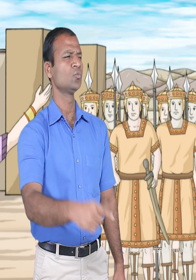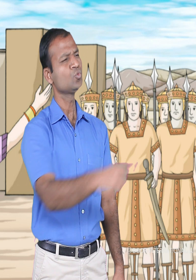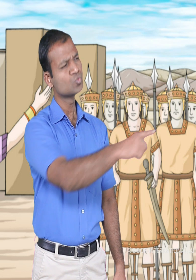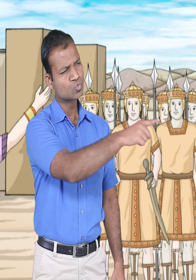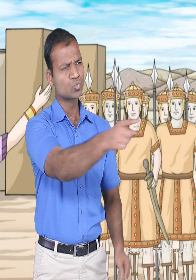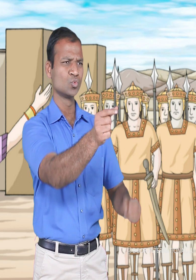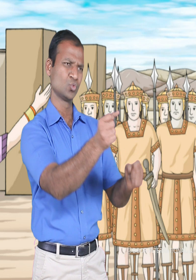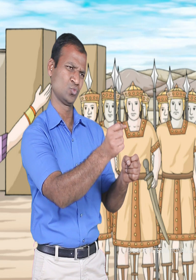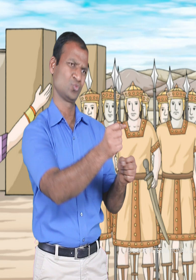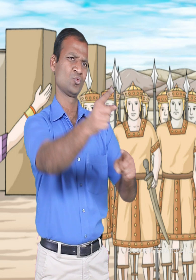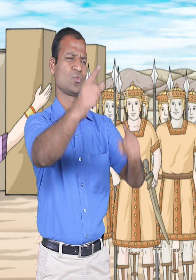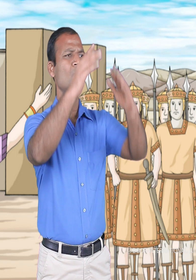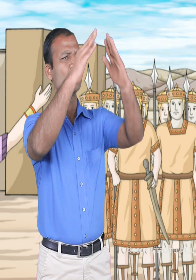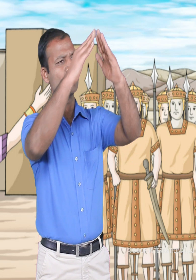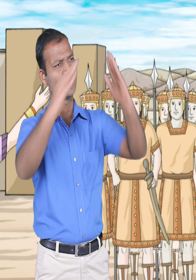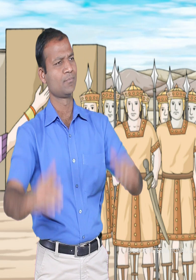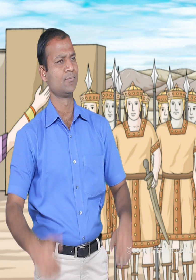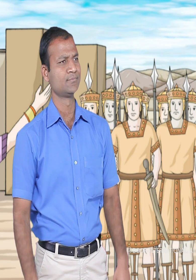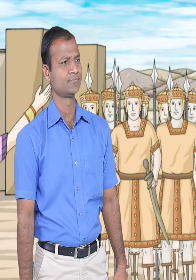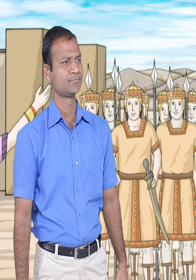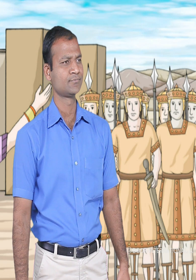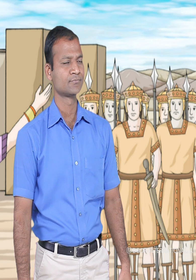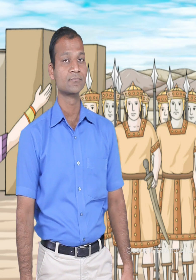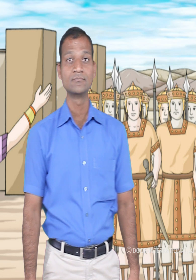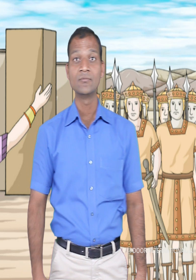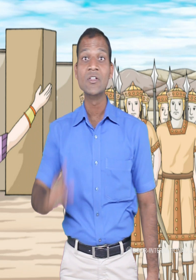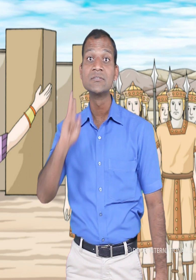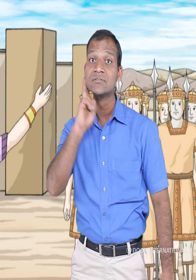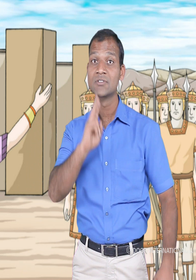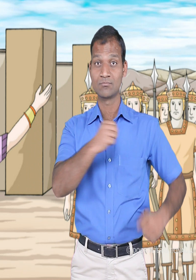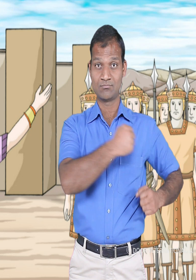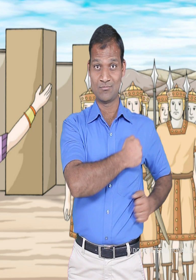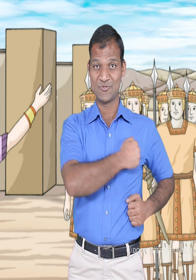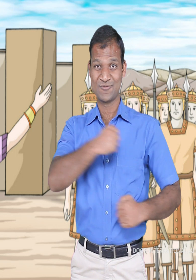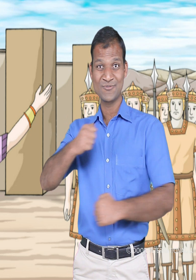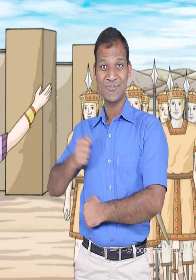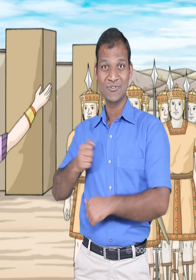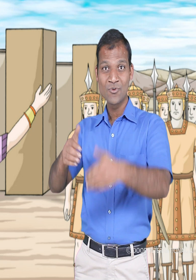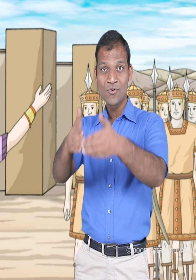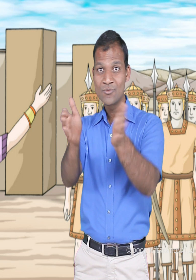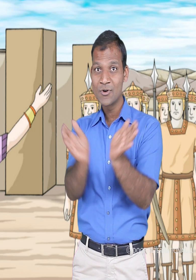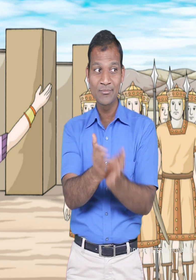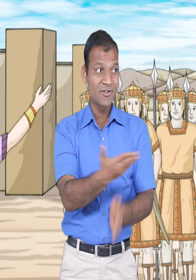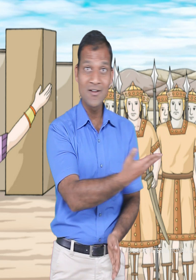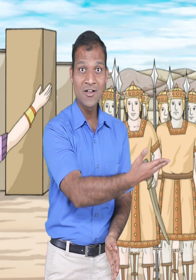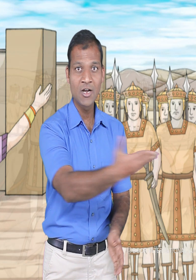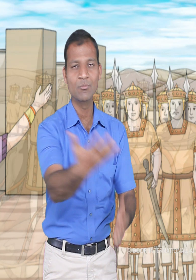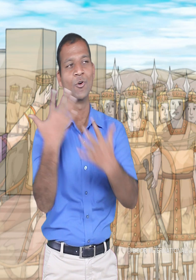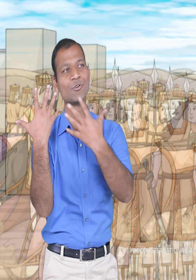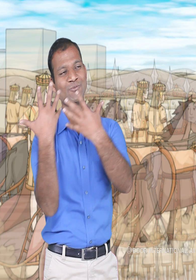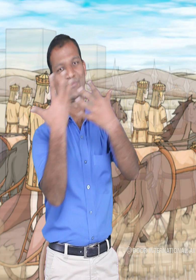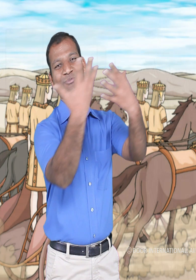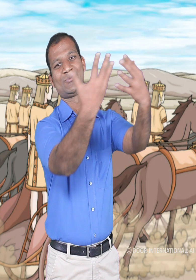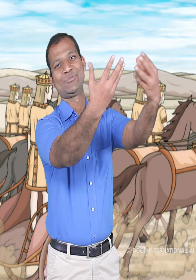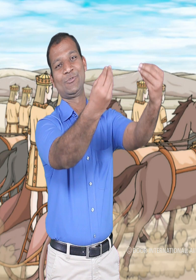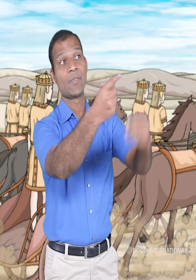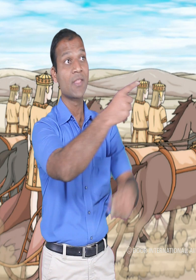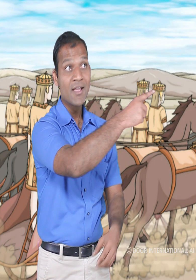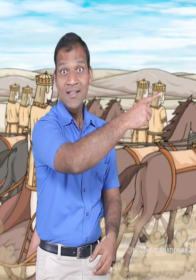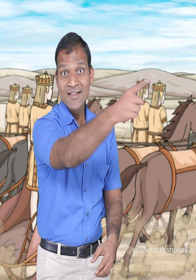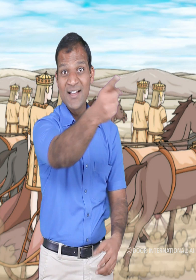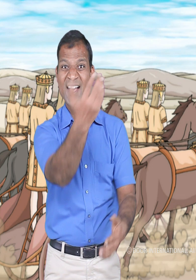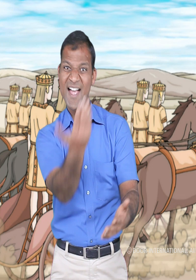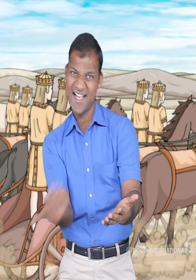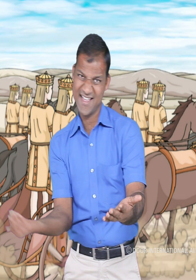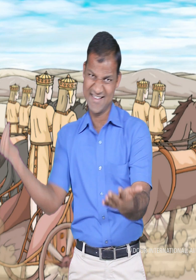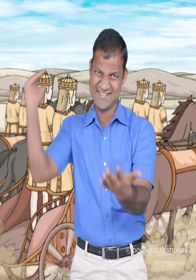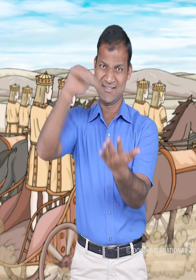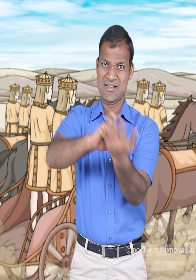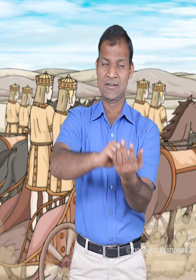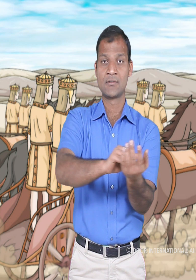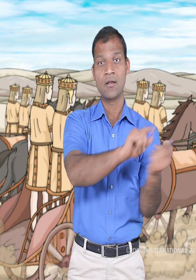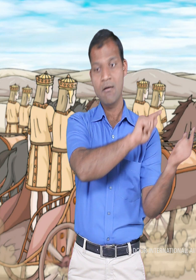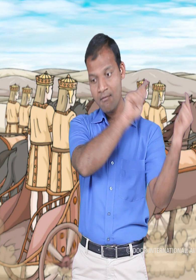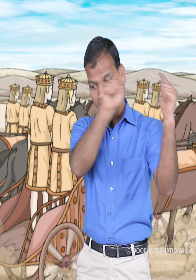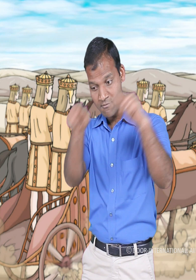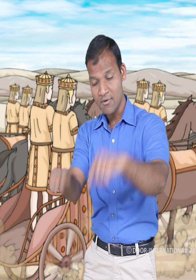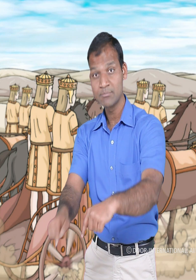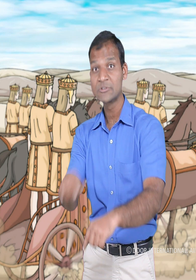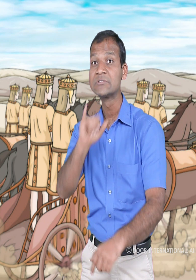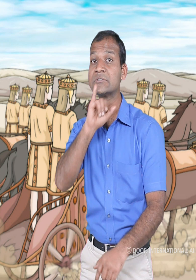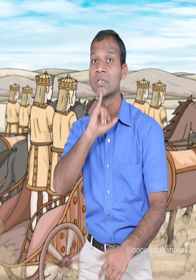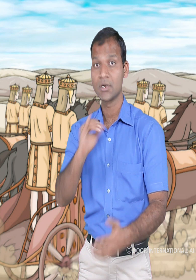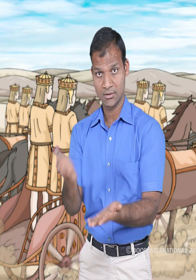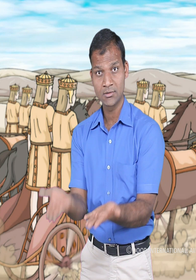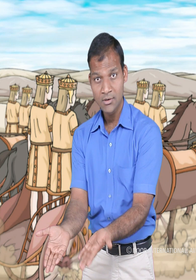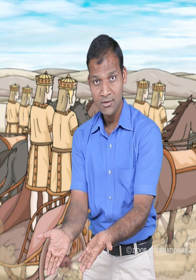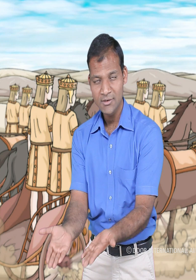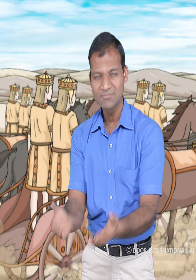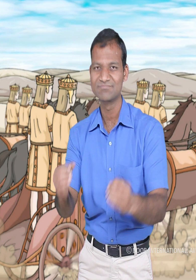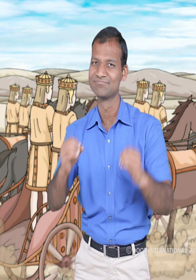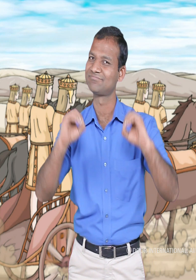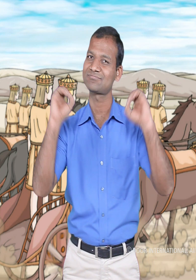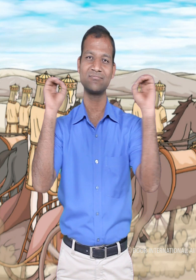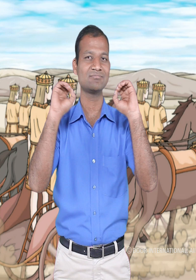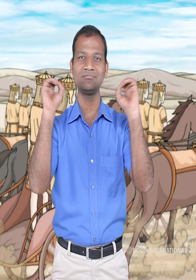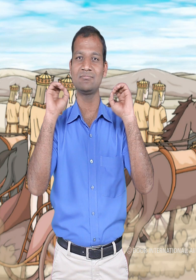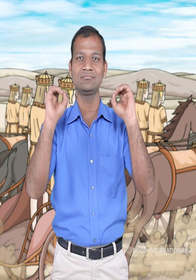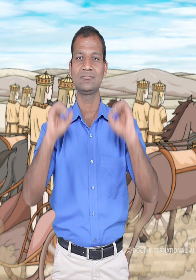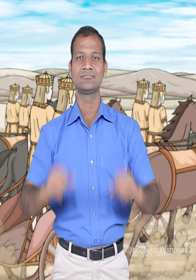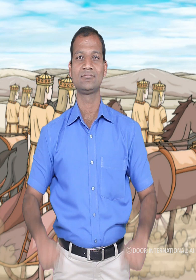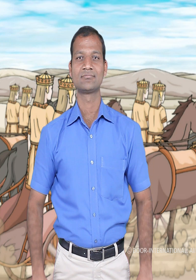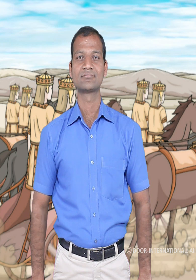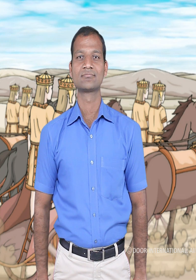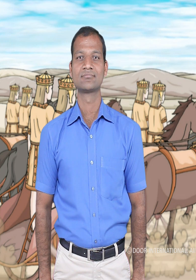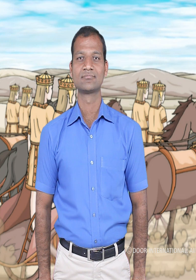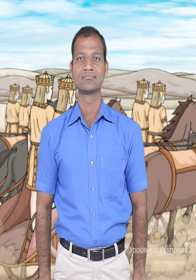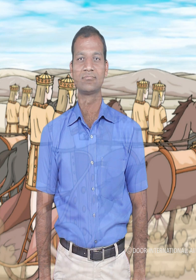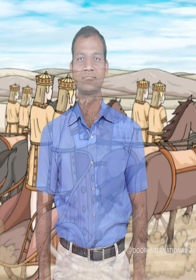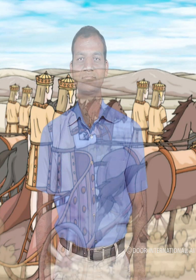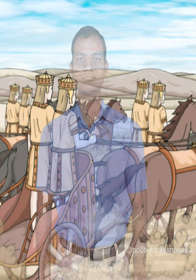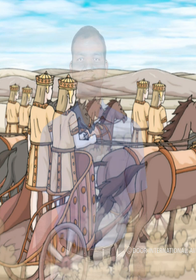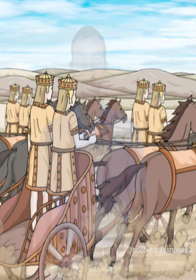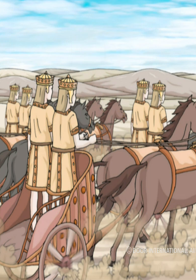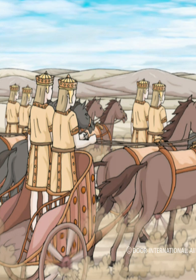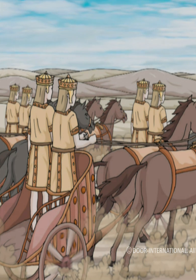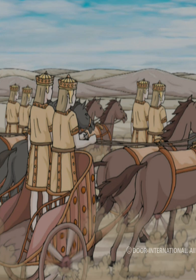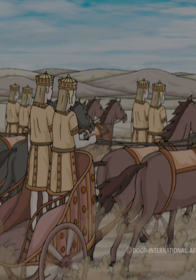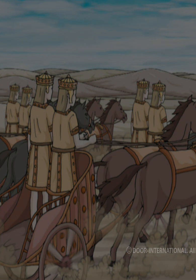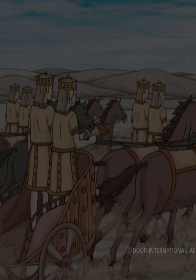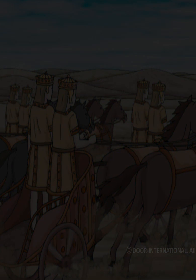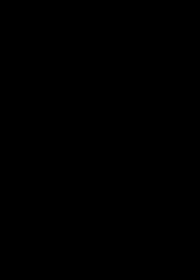And the Aramean raiders did not come into the land of Israel again.